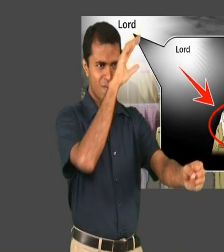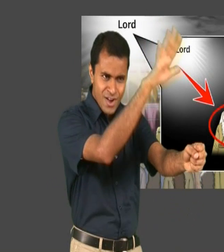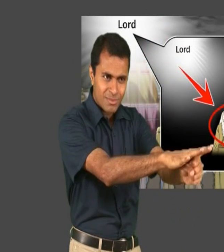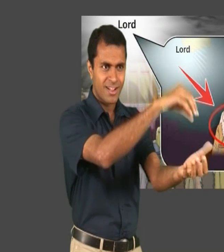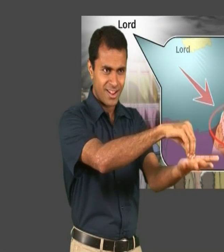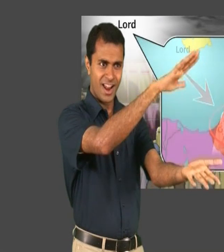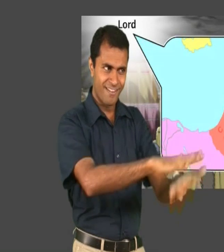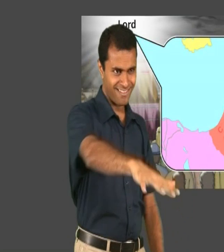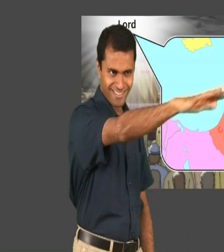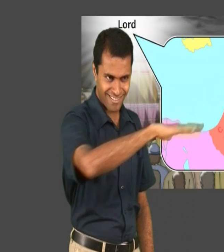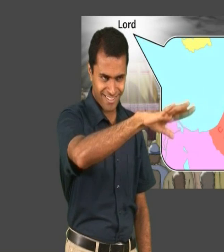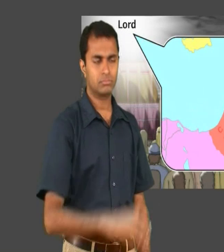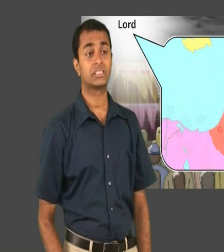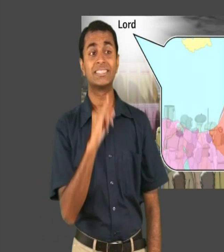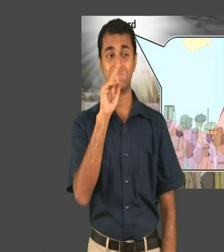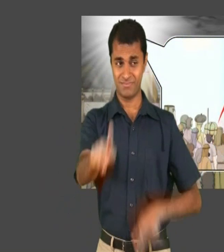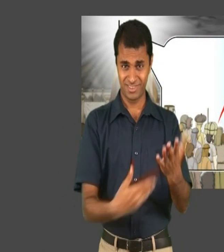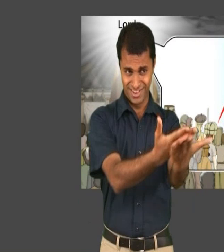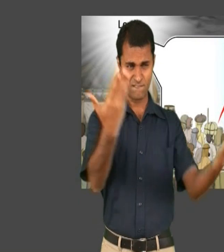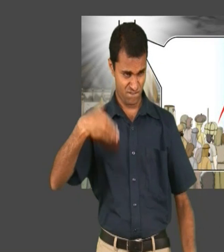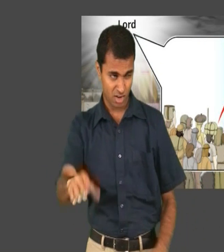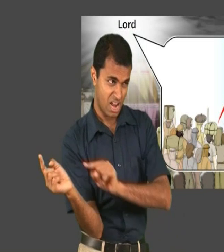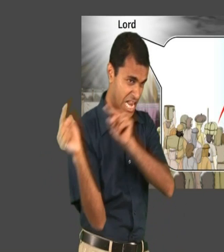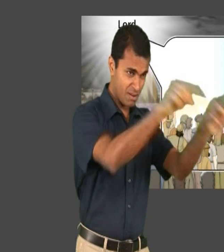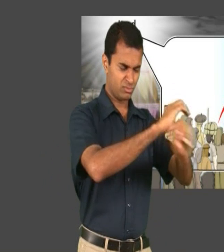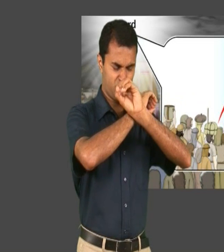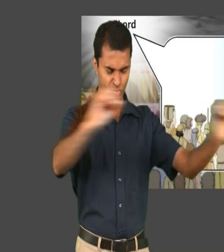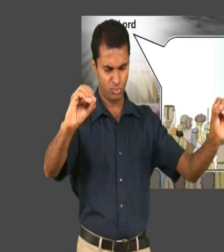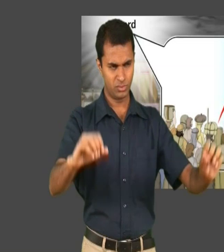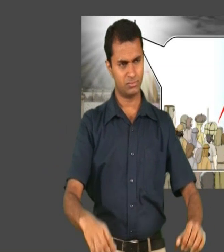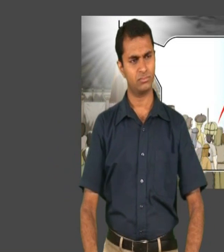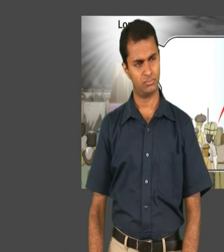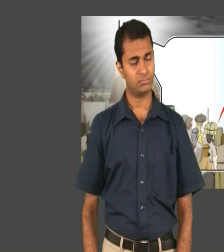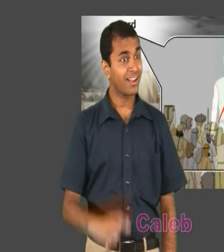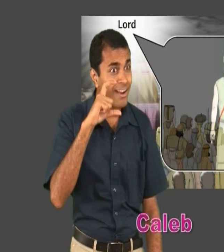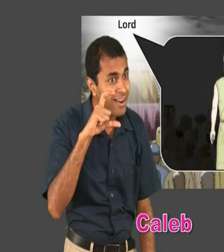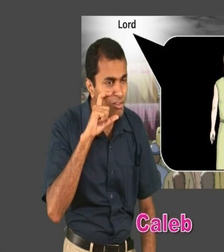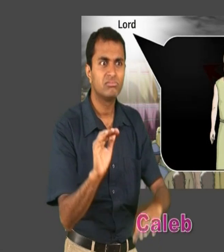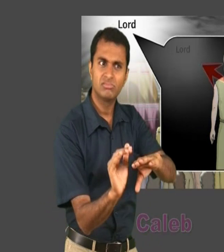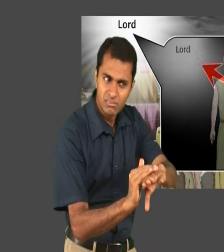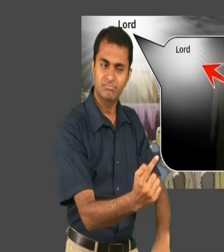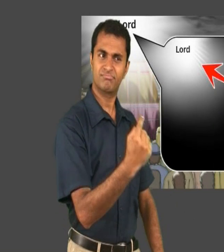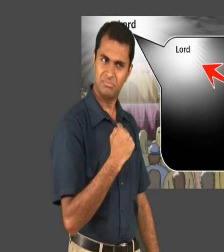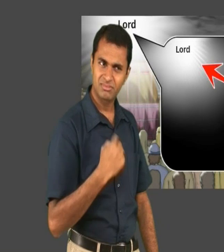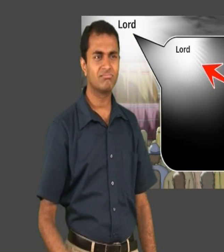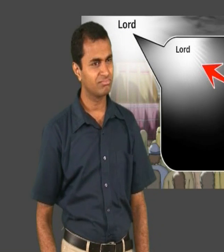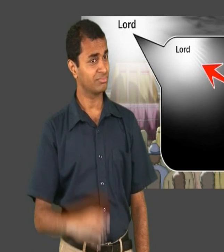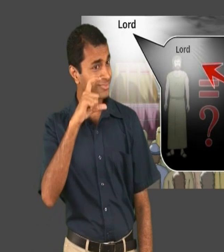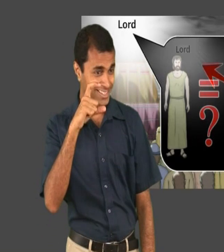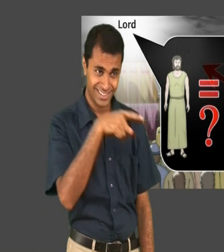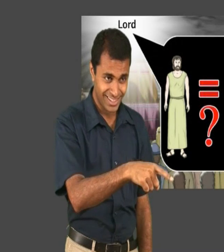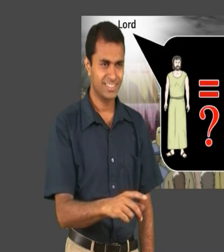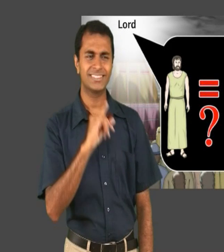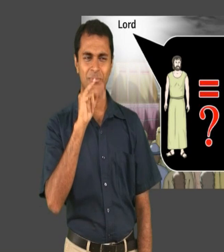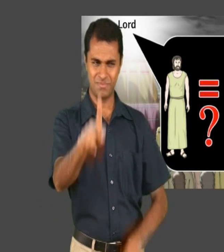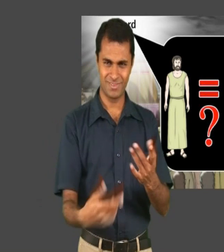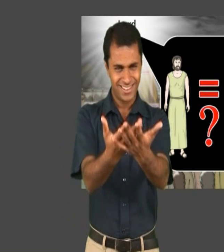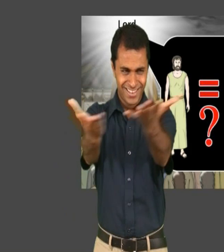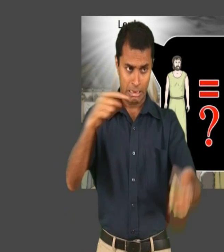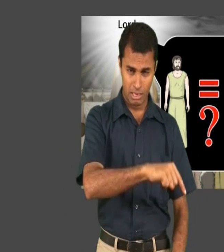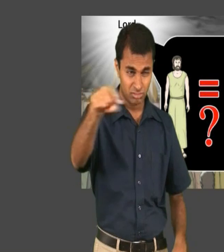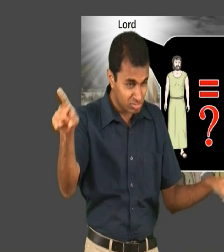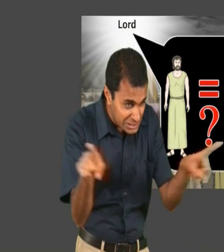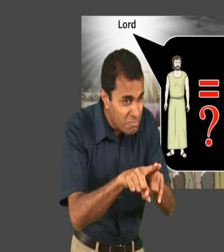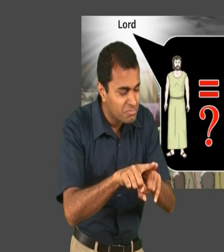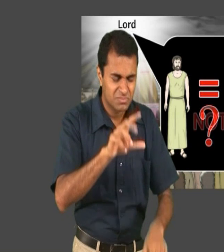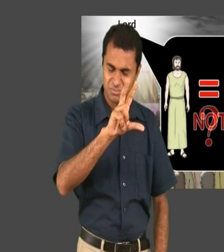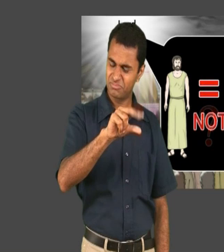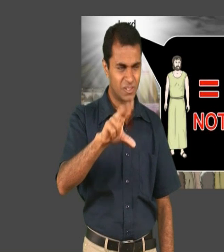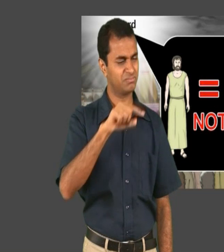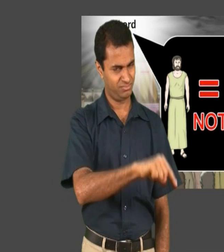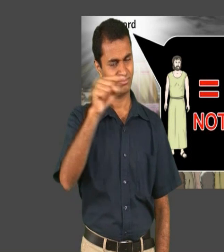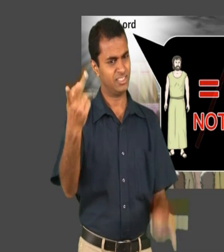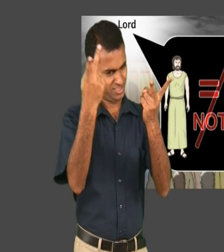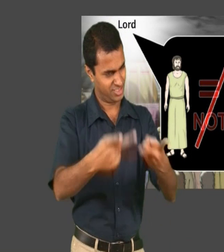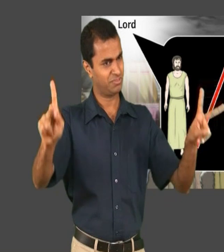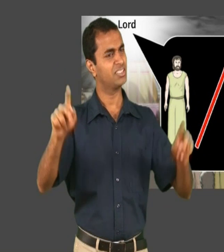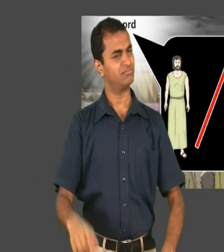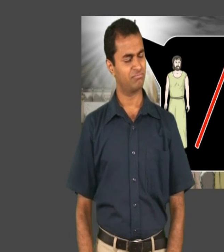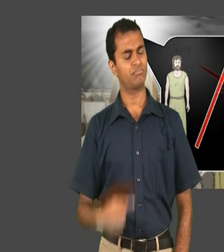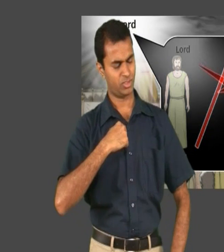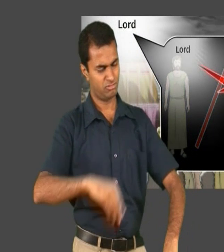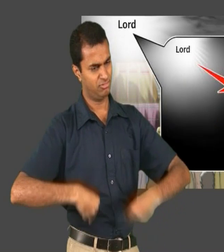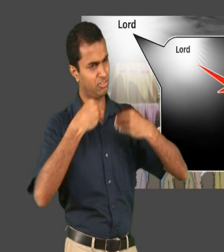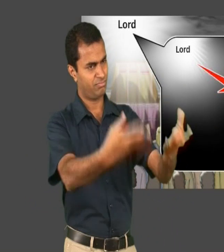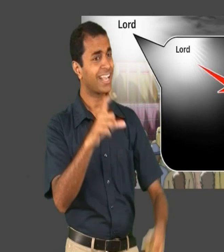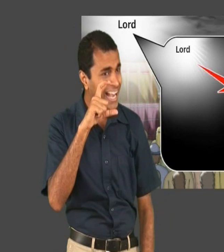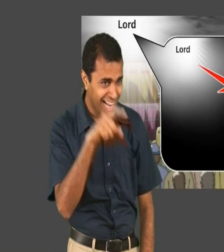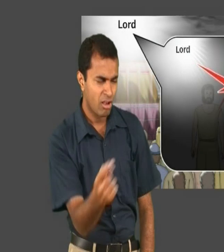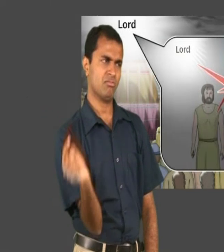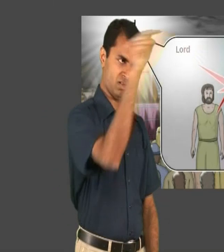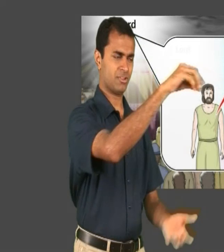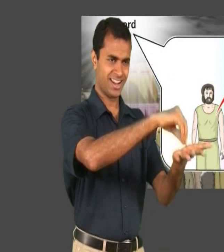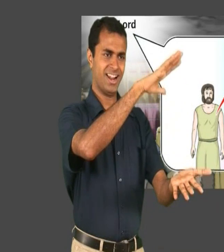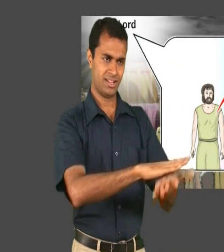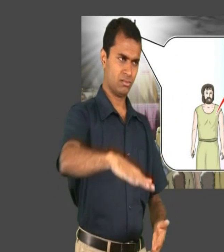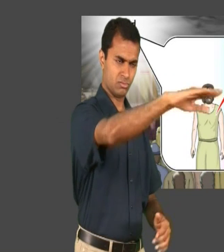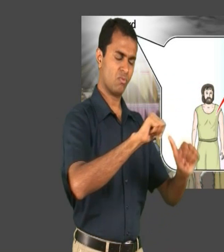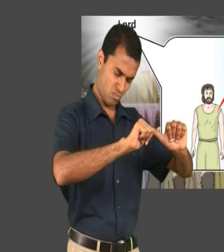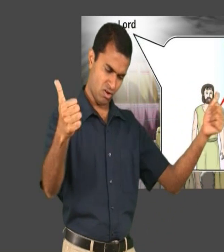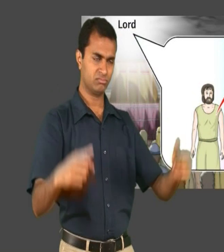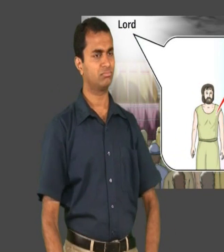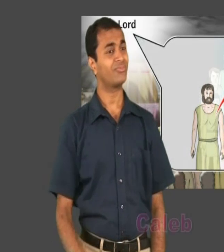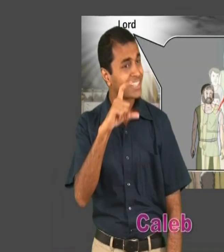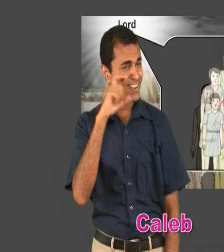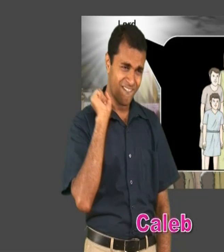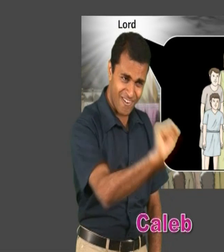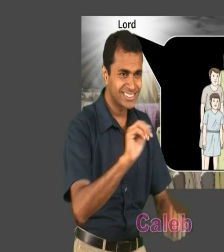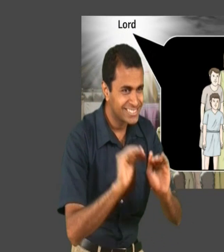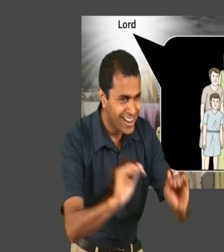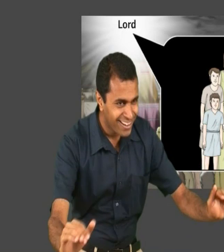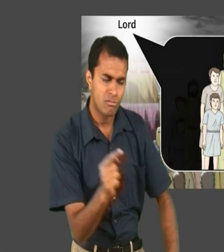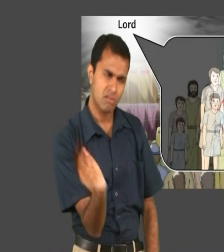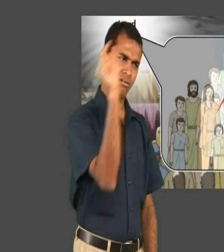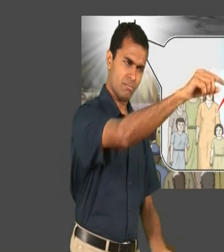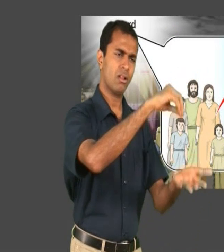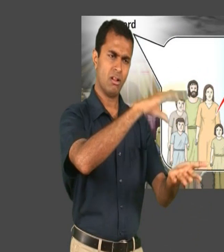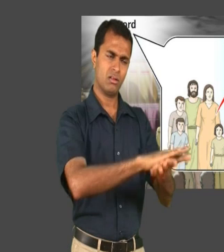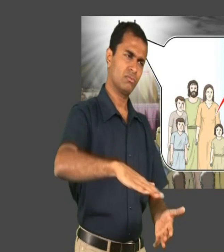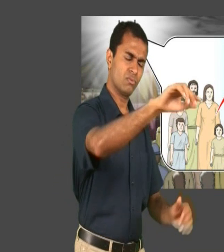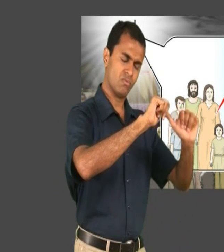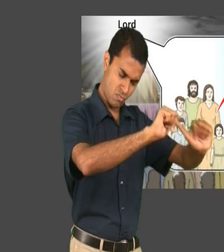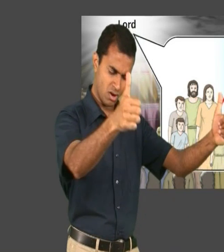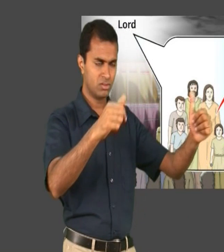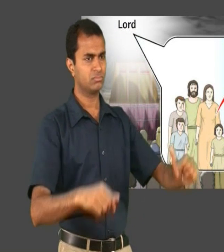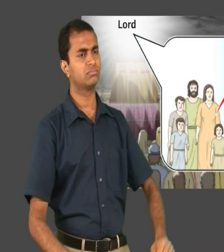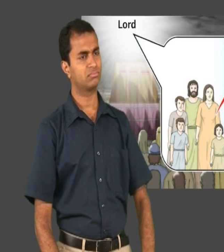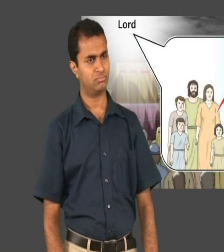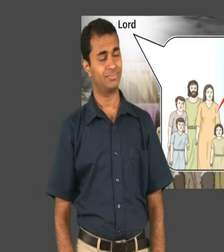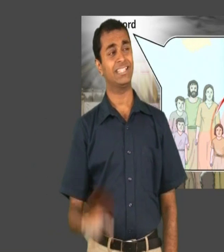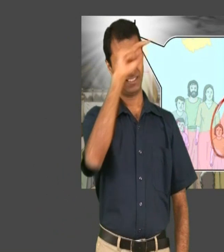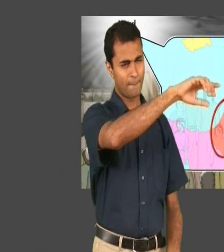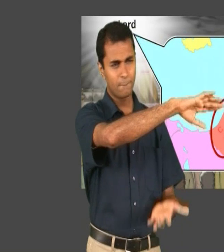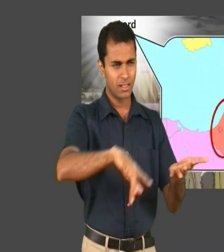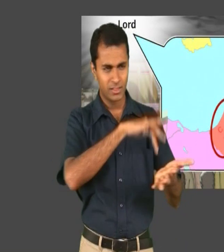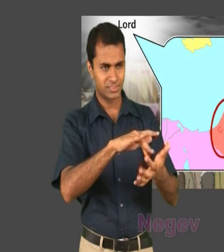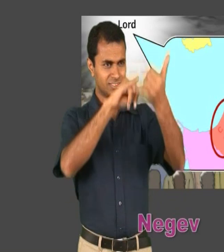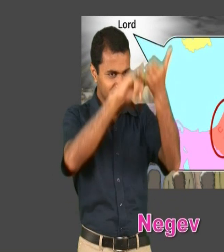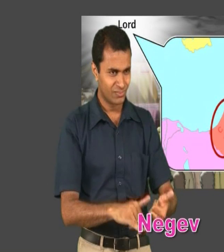But because My servant Caleb has a different spirit and has followed Me wholeheartedly, I will bring him into the land he has entered, and his descendants will inherit it.